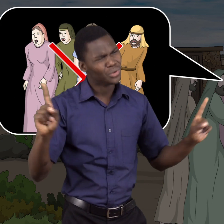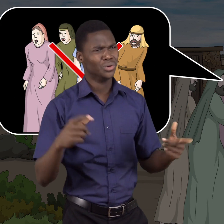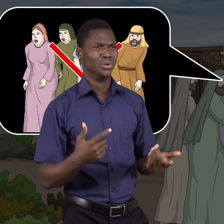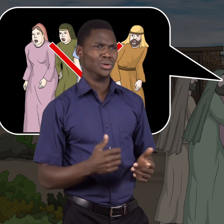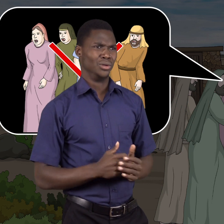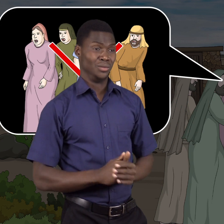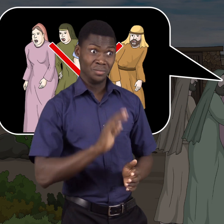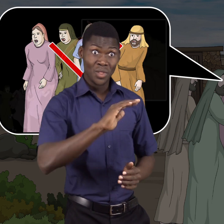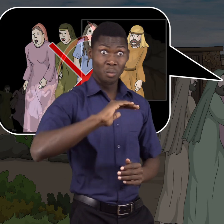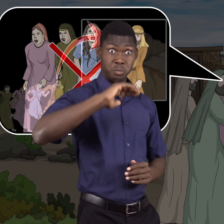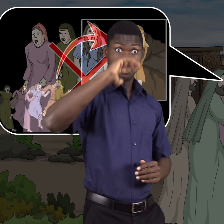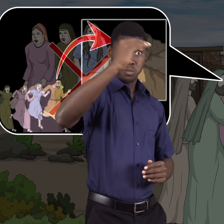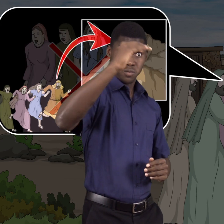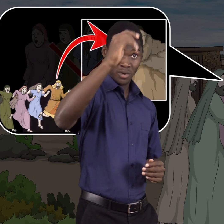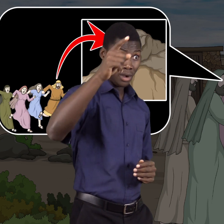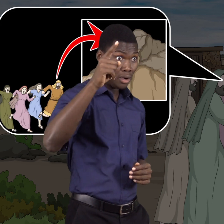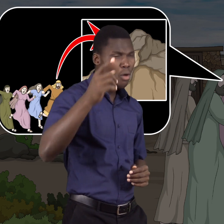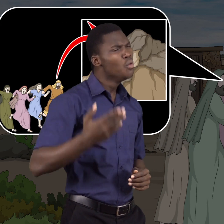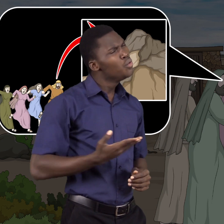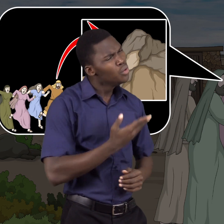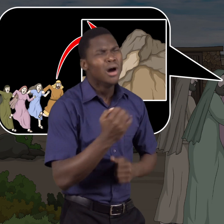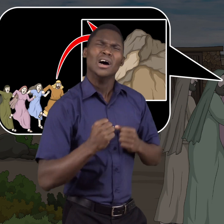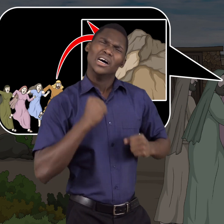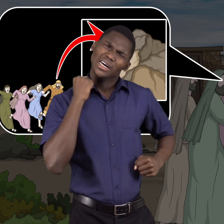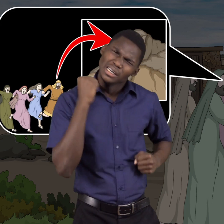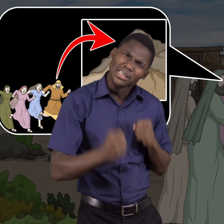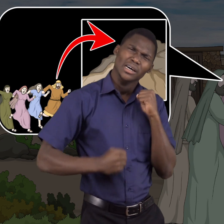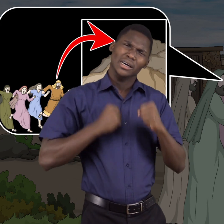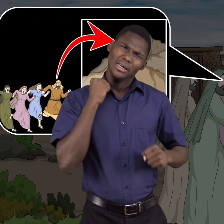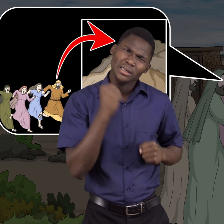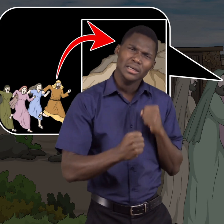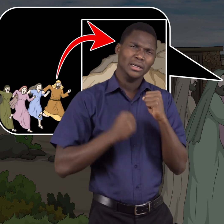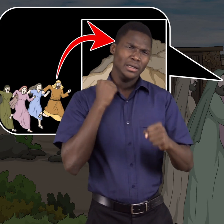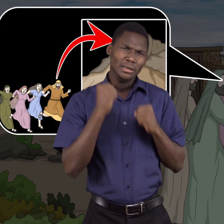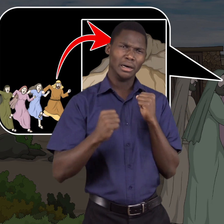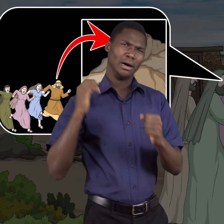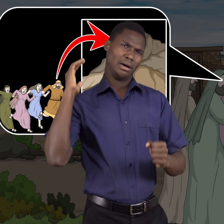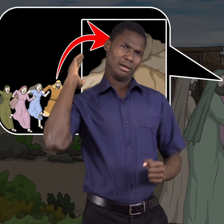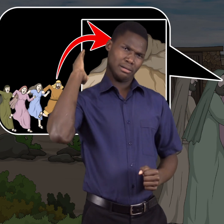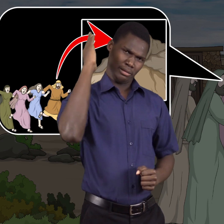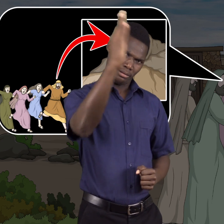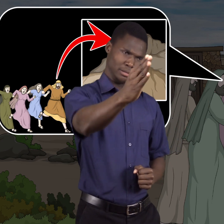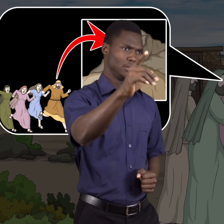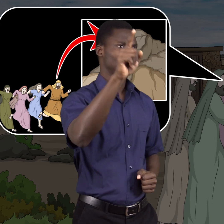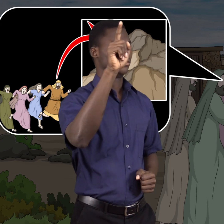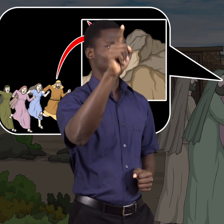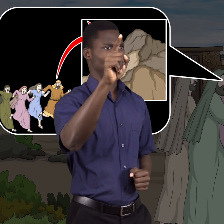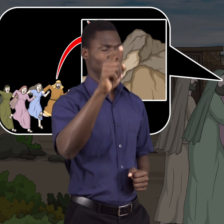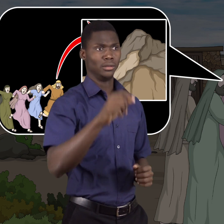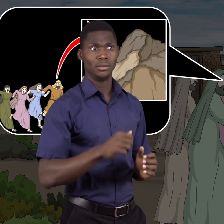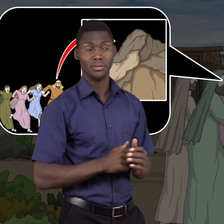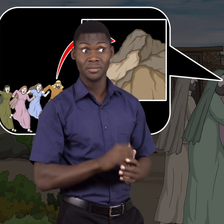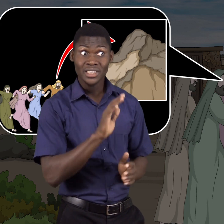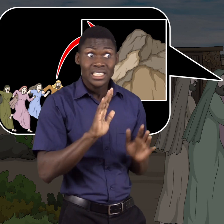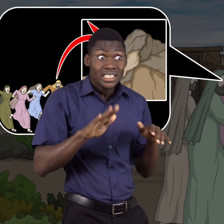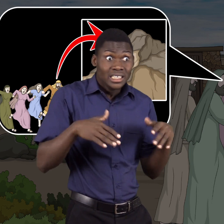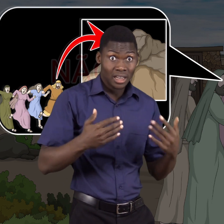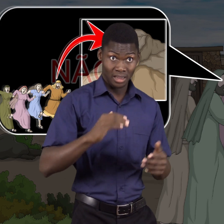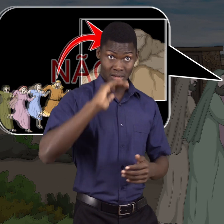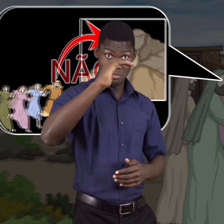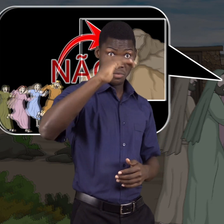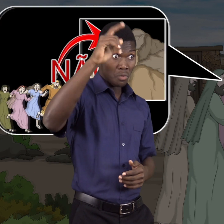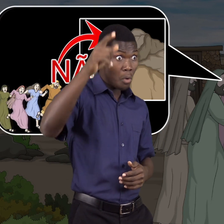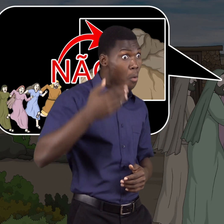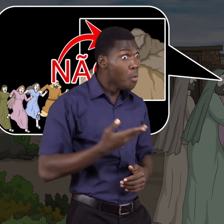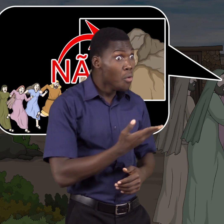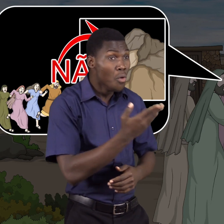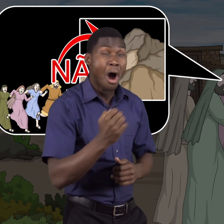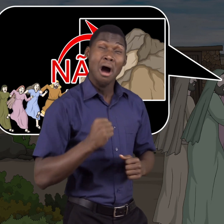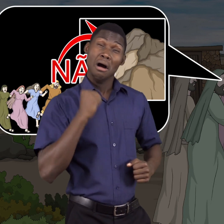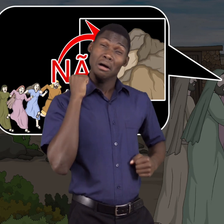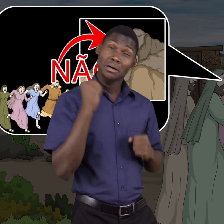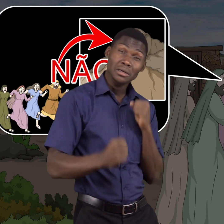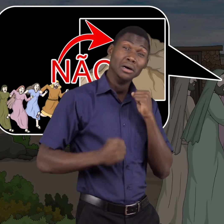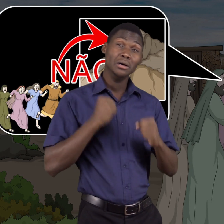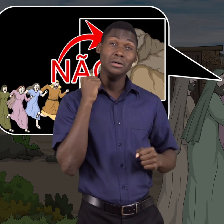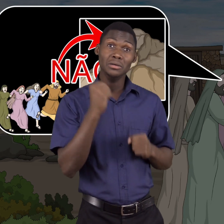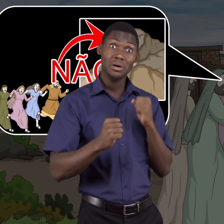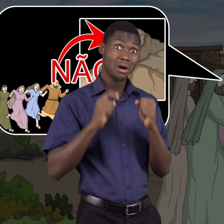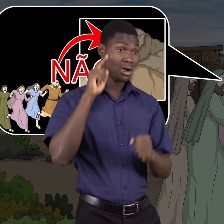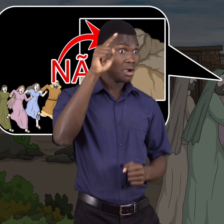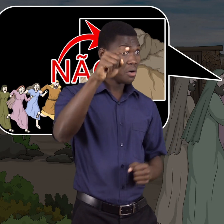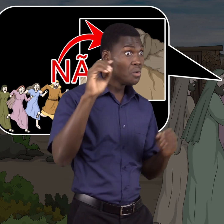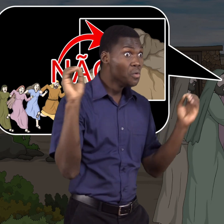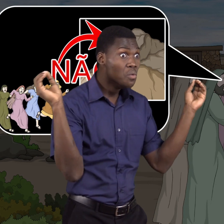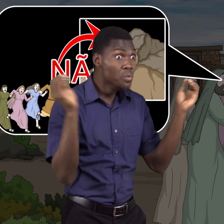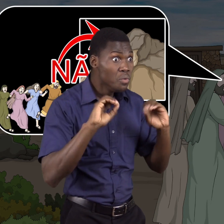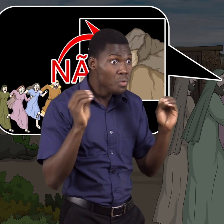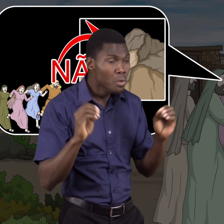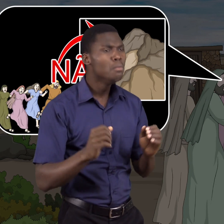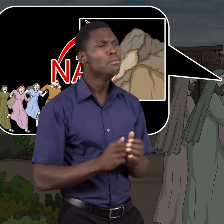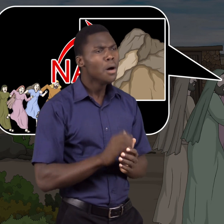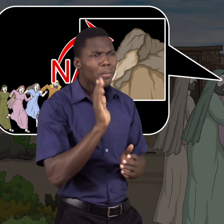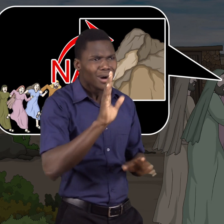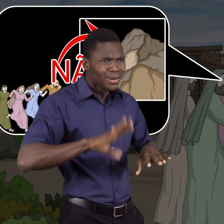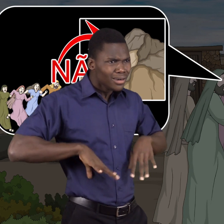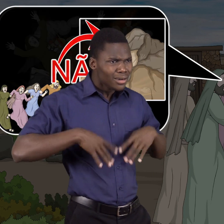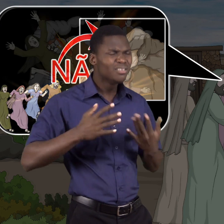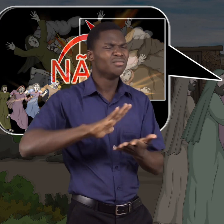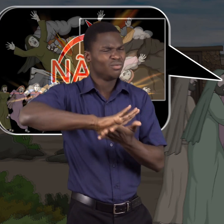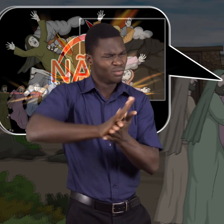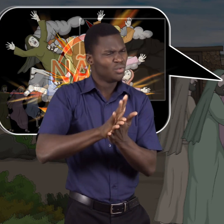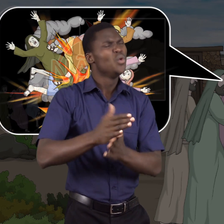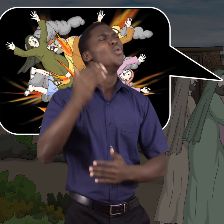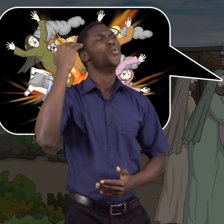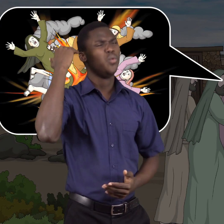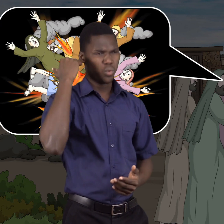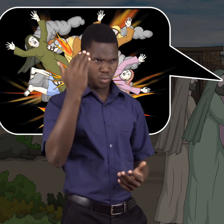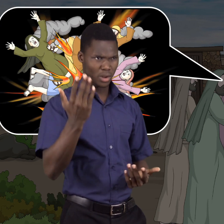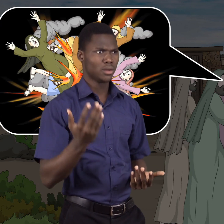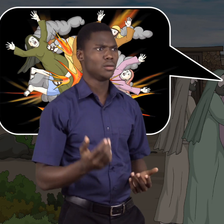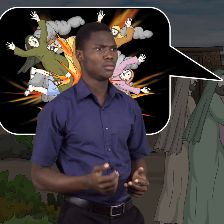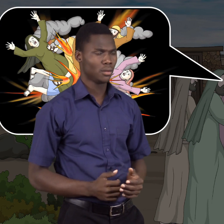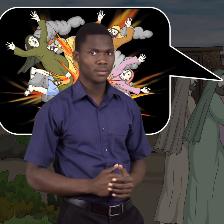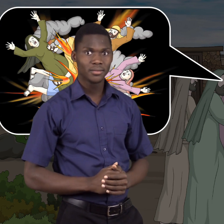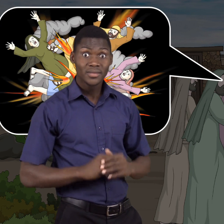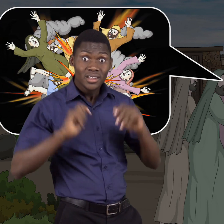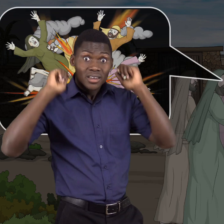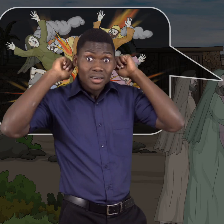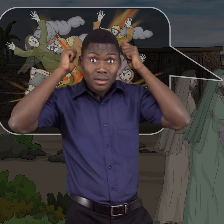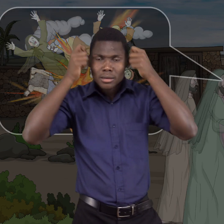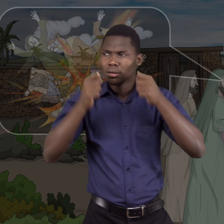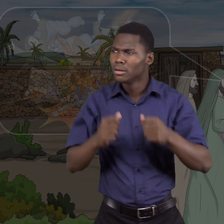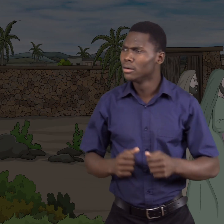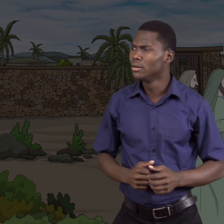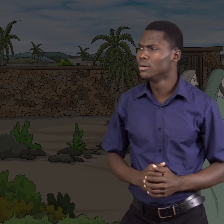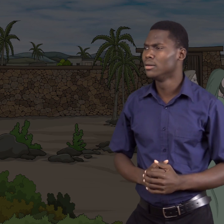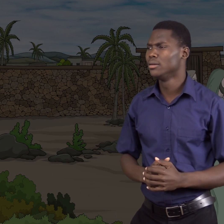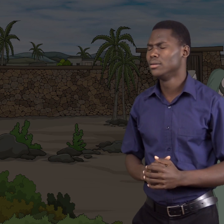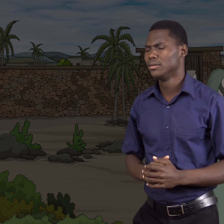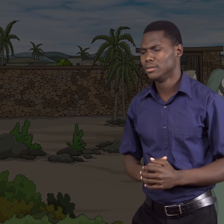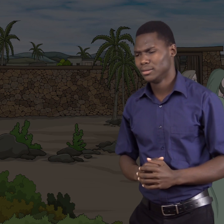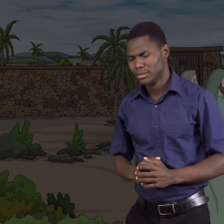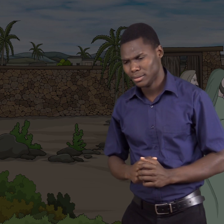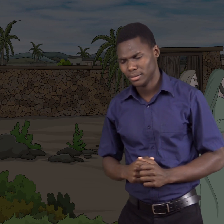Flee to the mountains, or you will be swept away!”